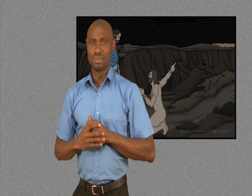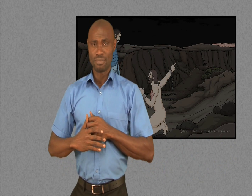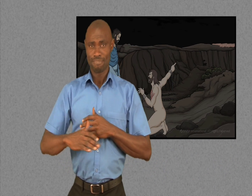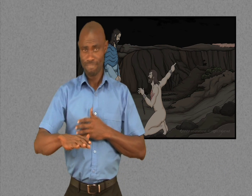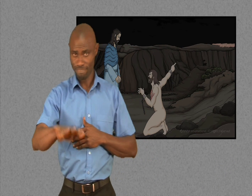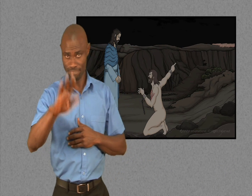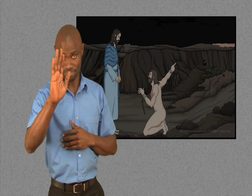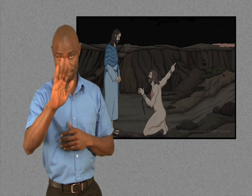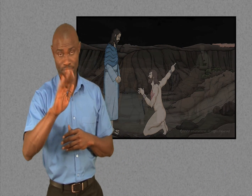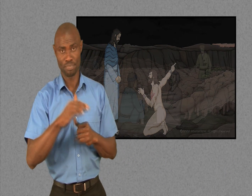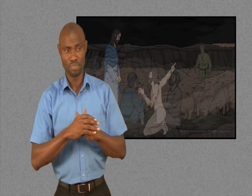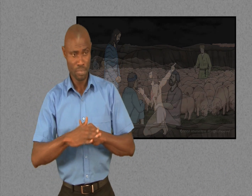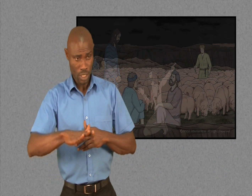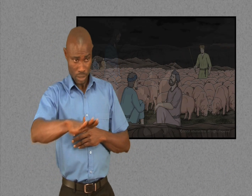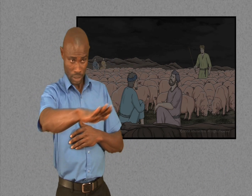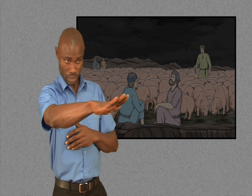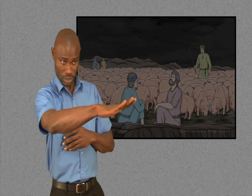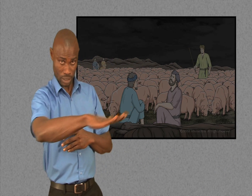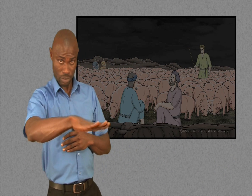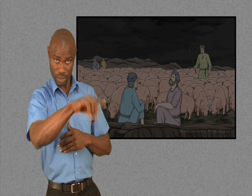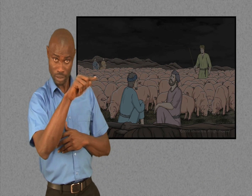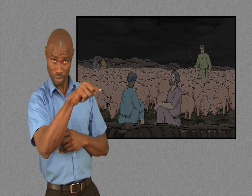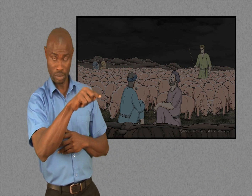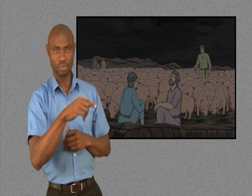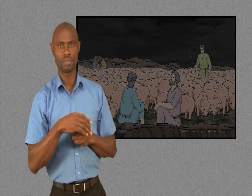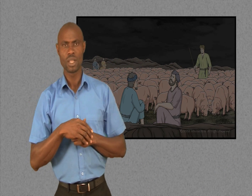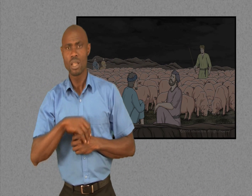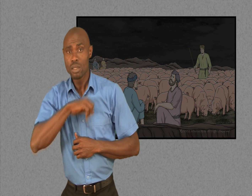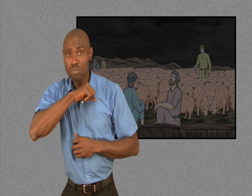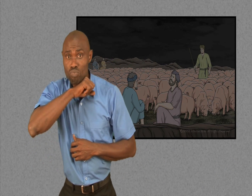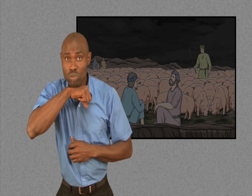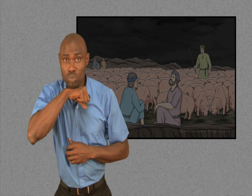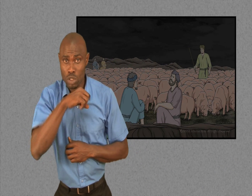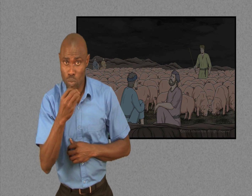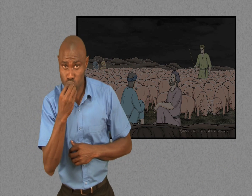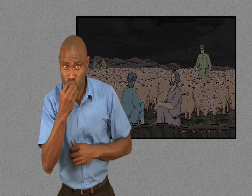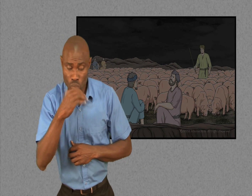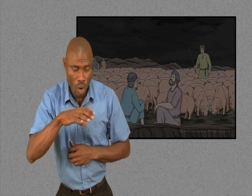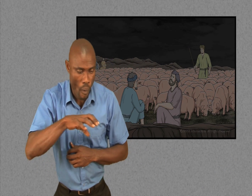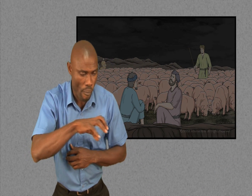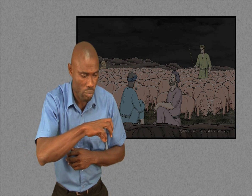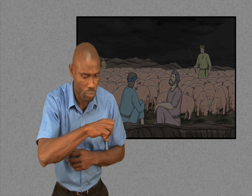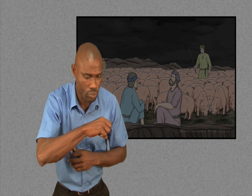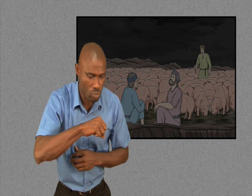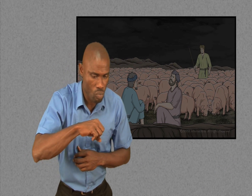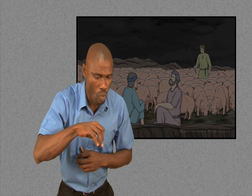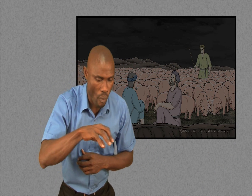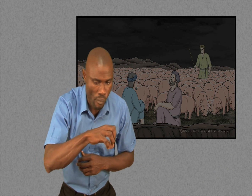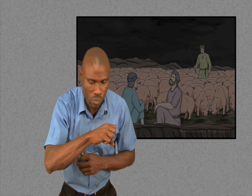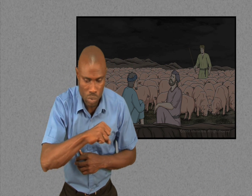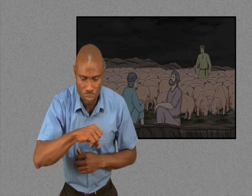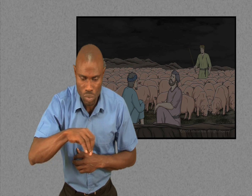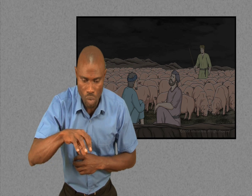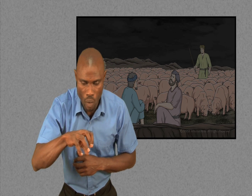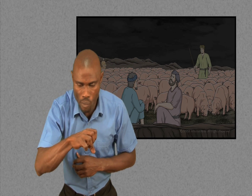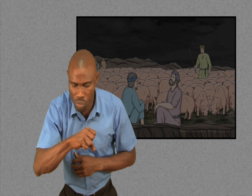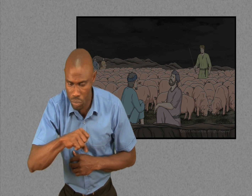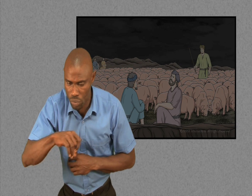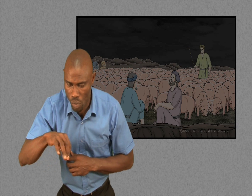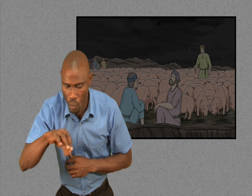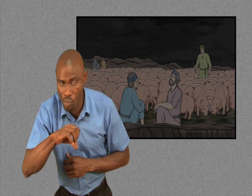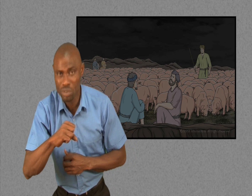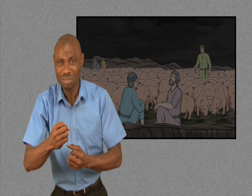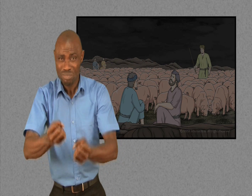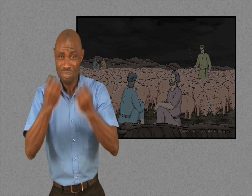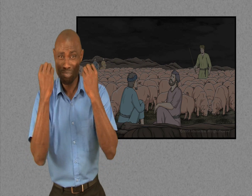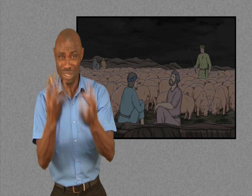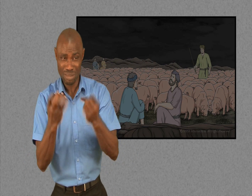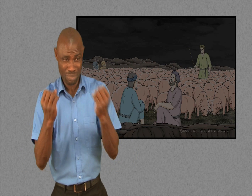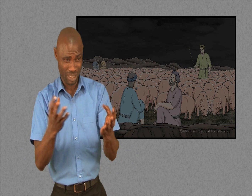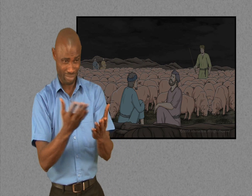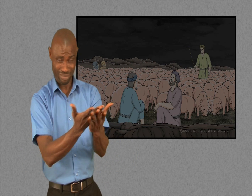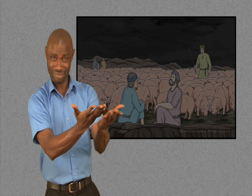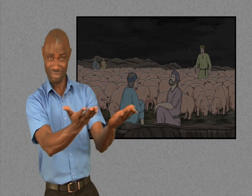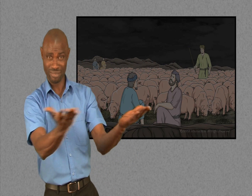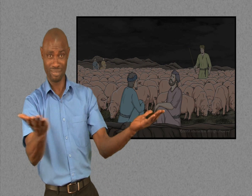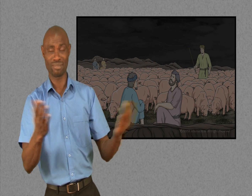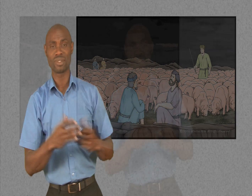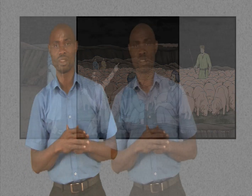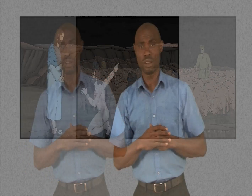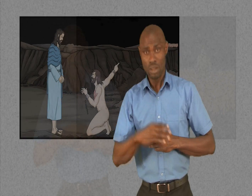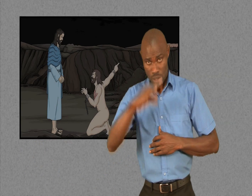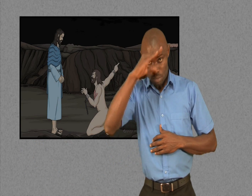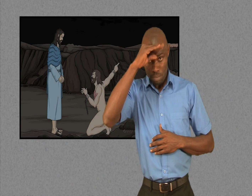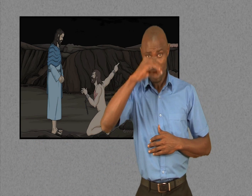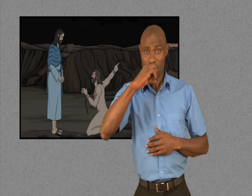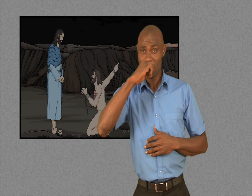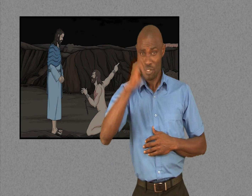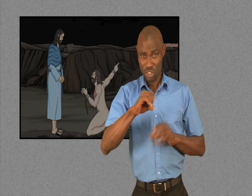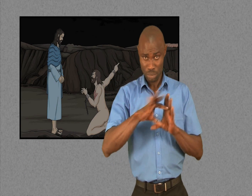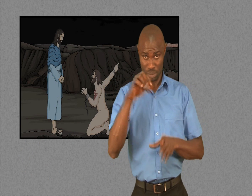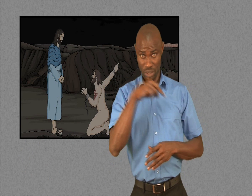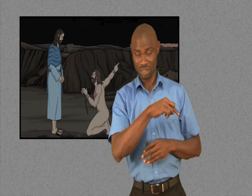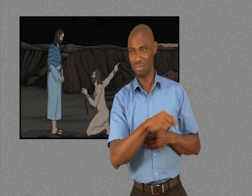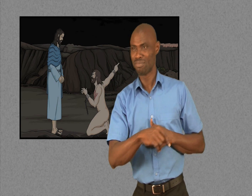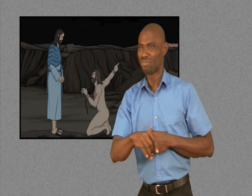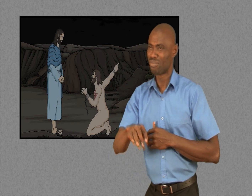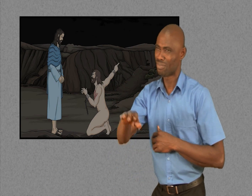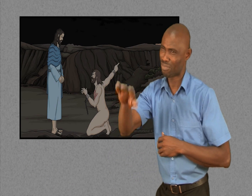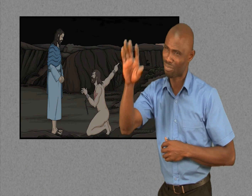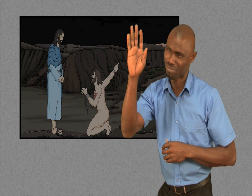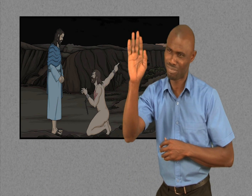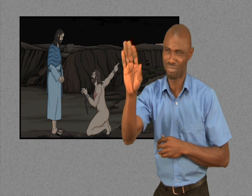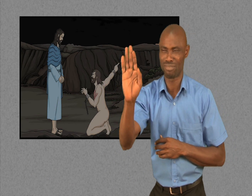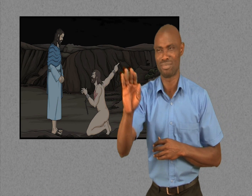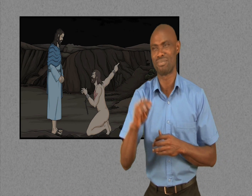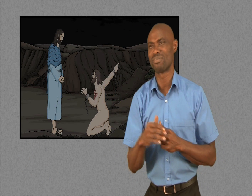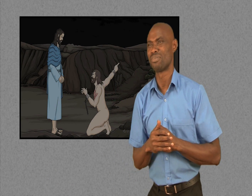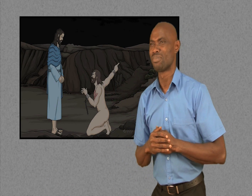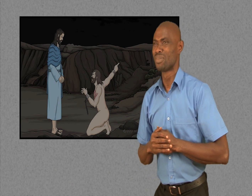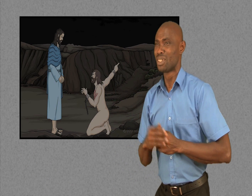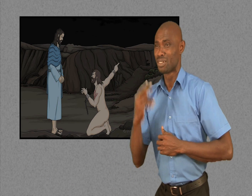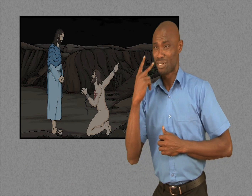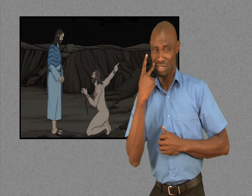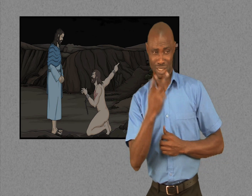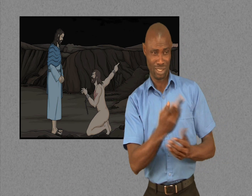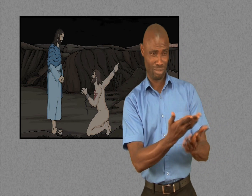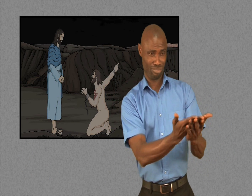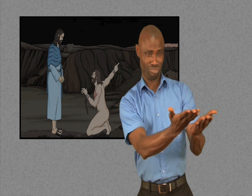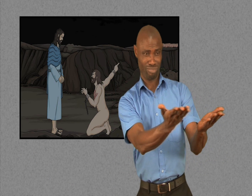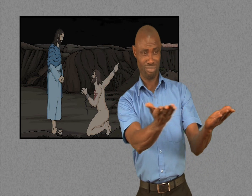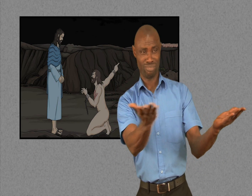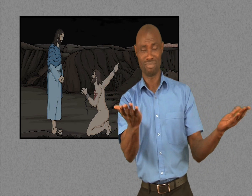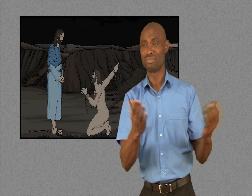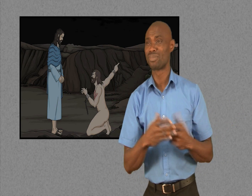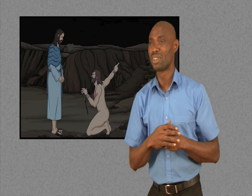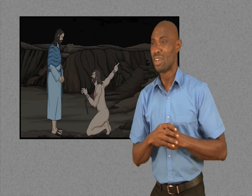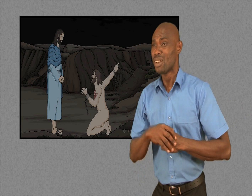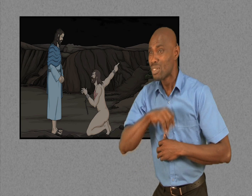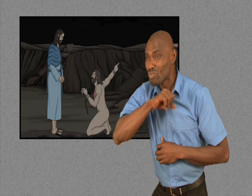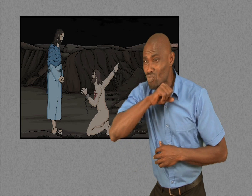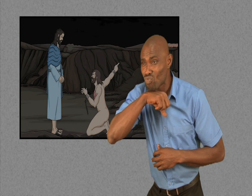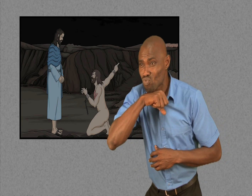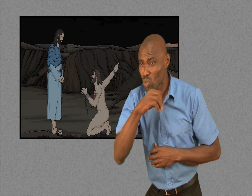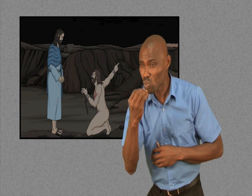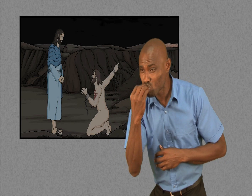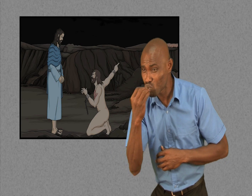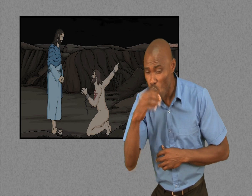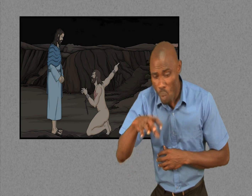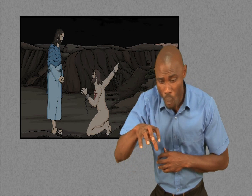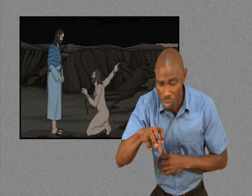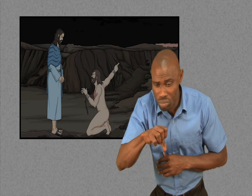There on the nearby hillside a large herd of pigs was feeding.